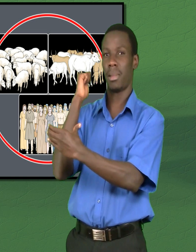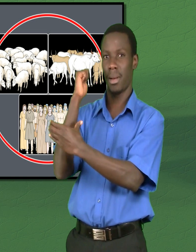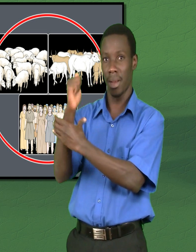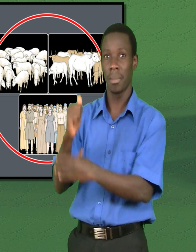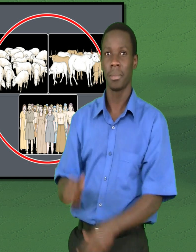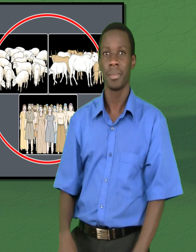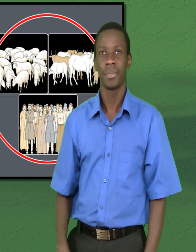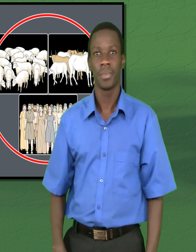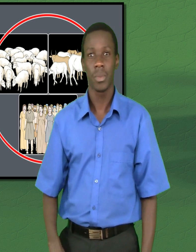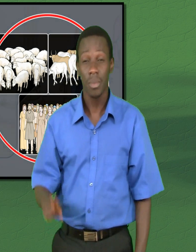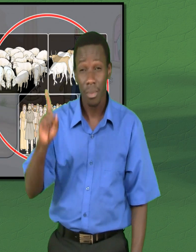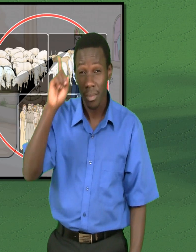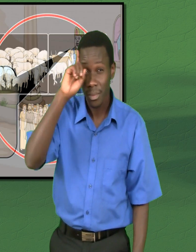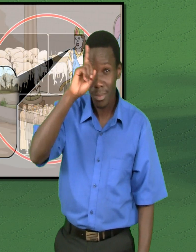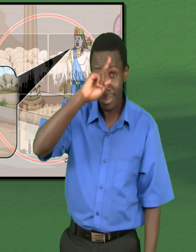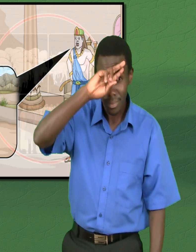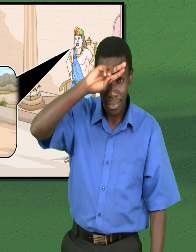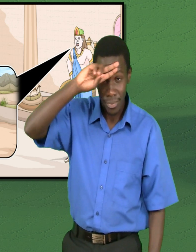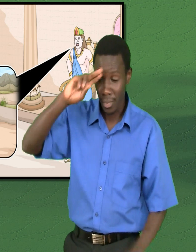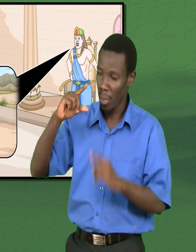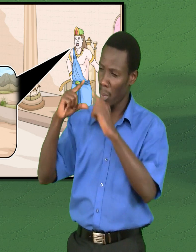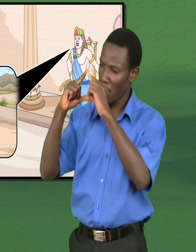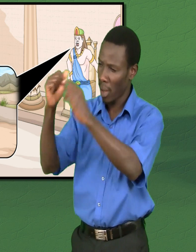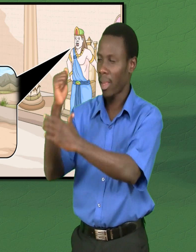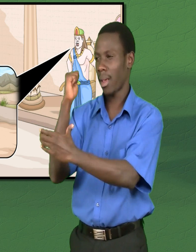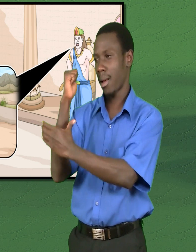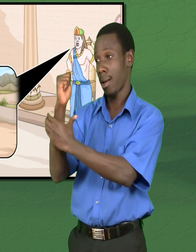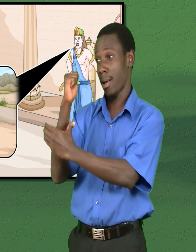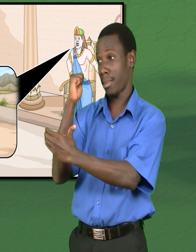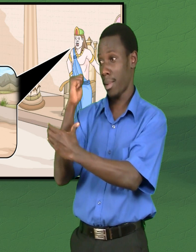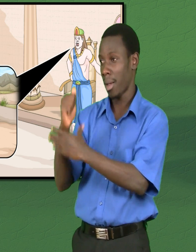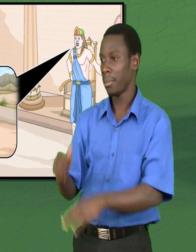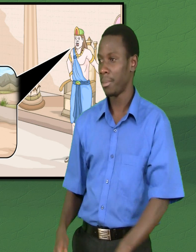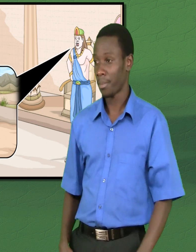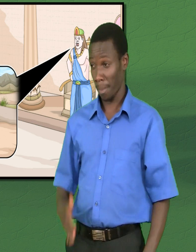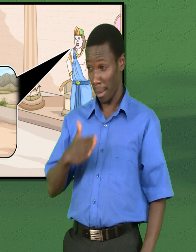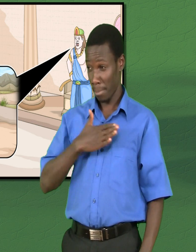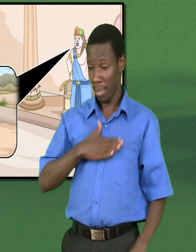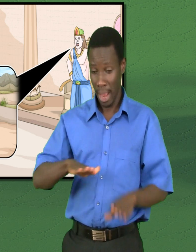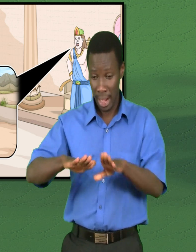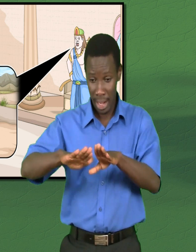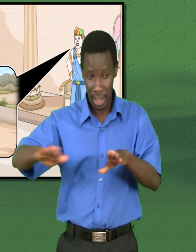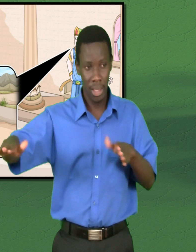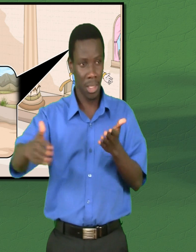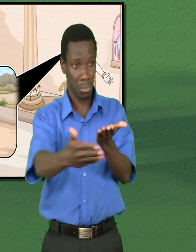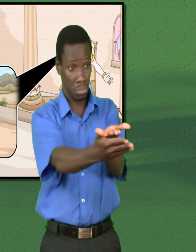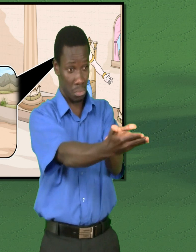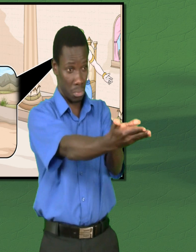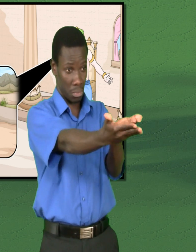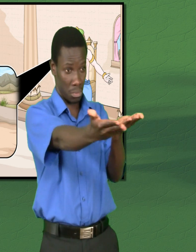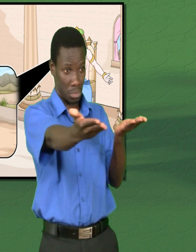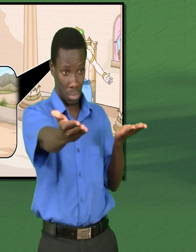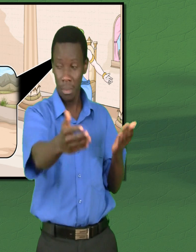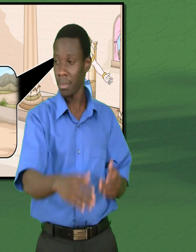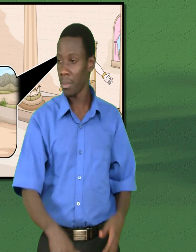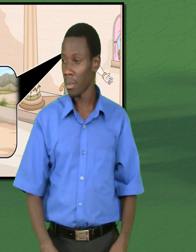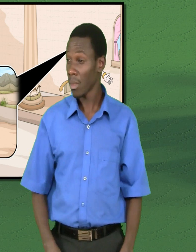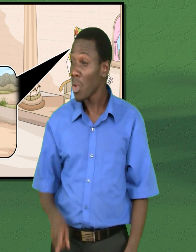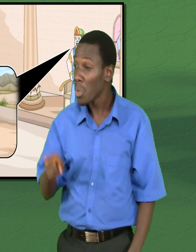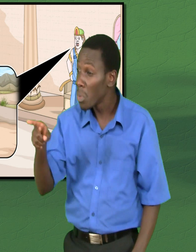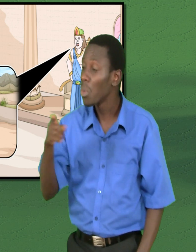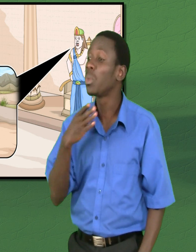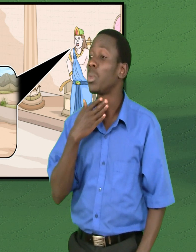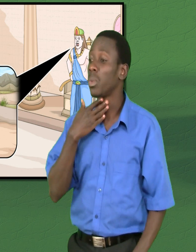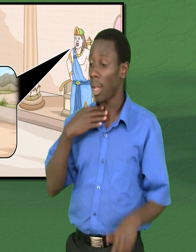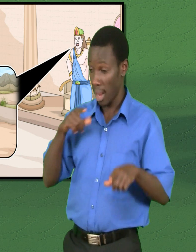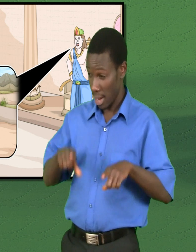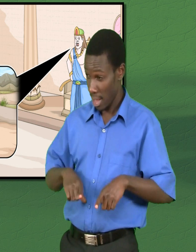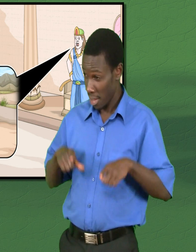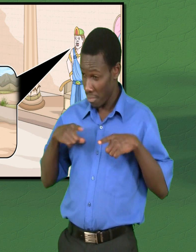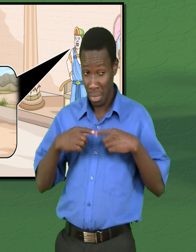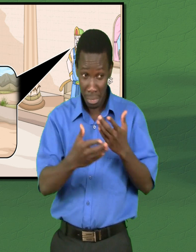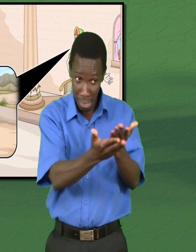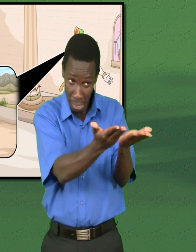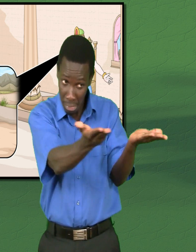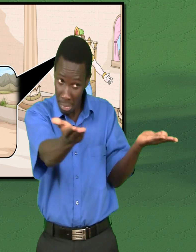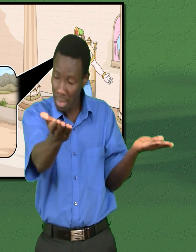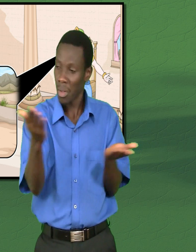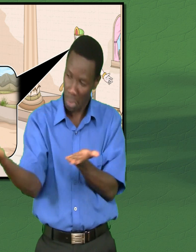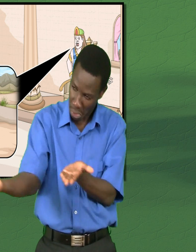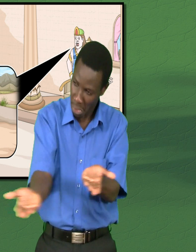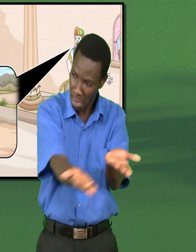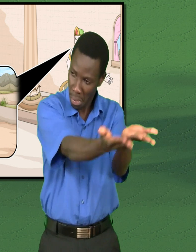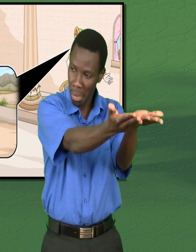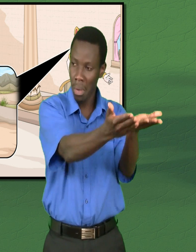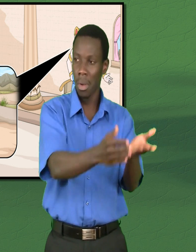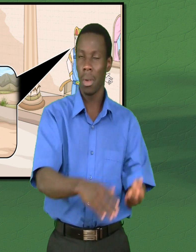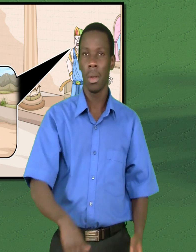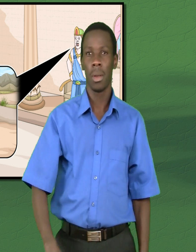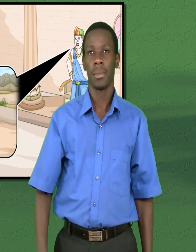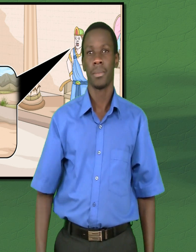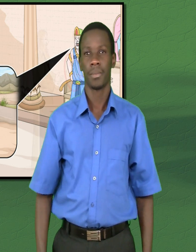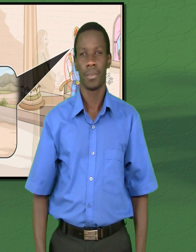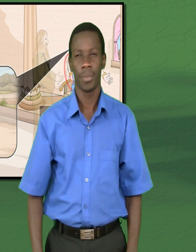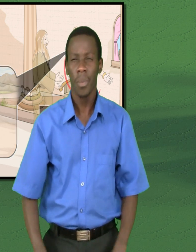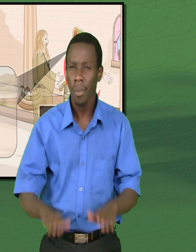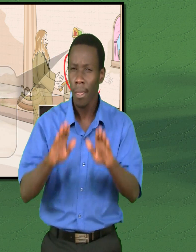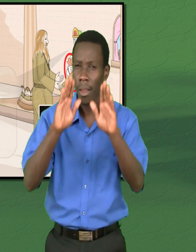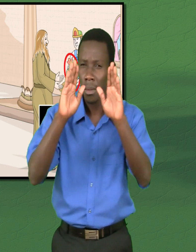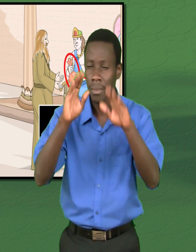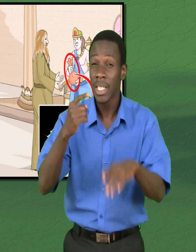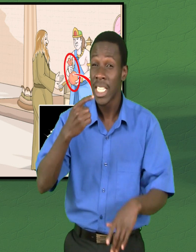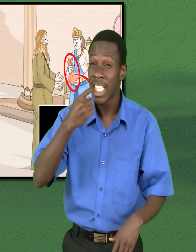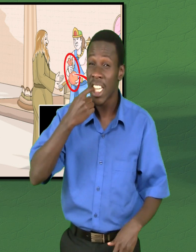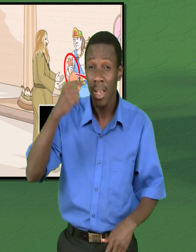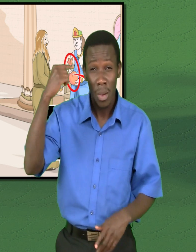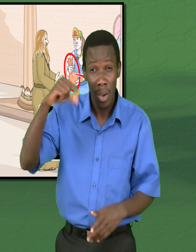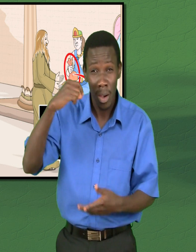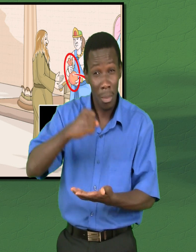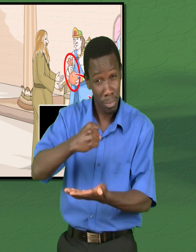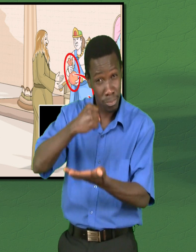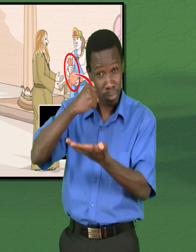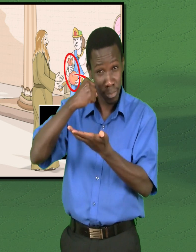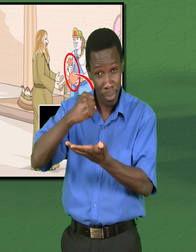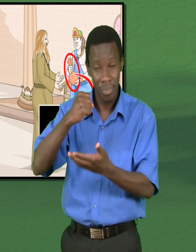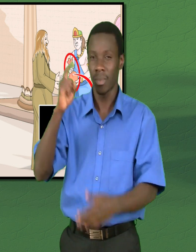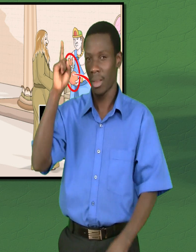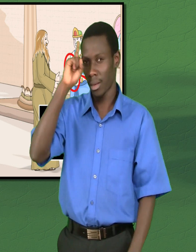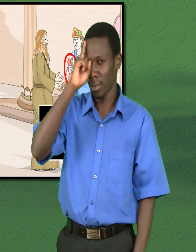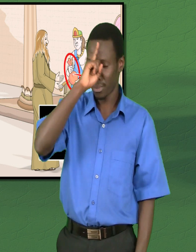And Abimelech said, “Look, my land is before you. Settle wherever you please.”